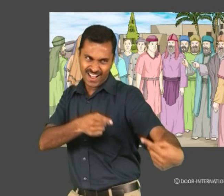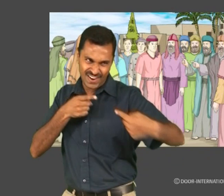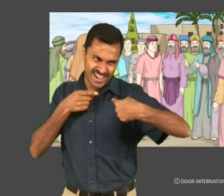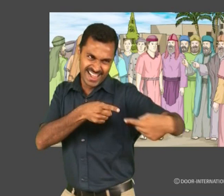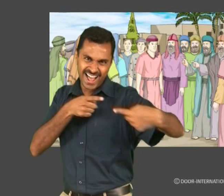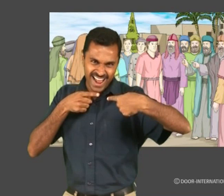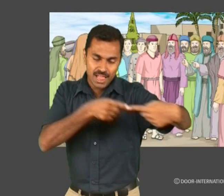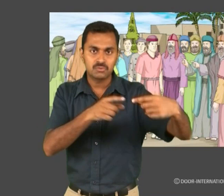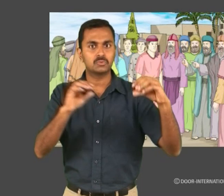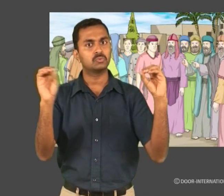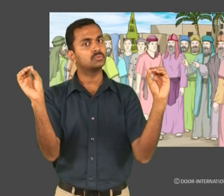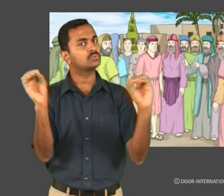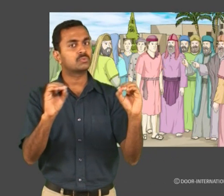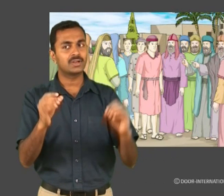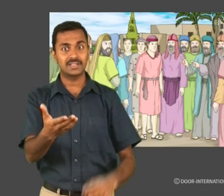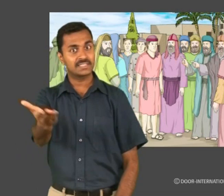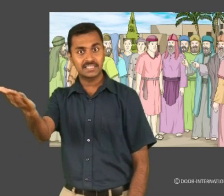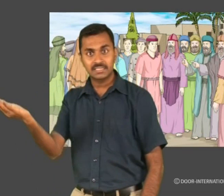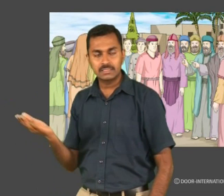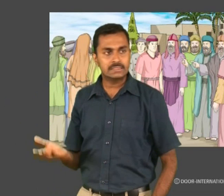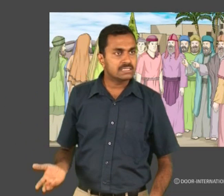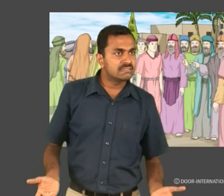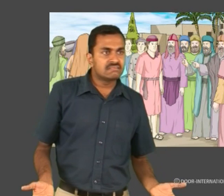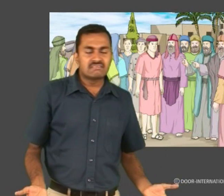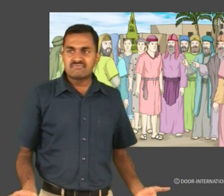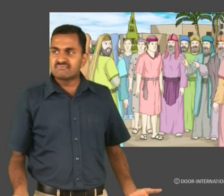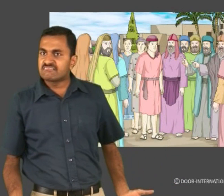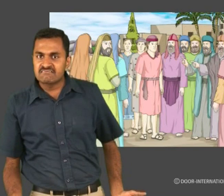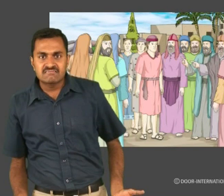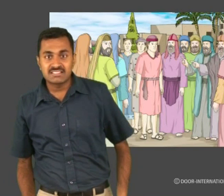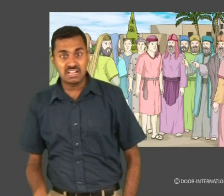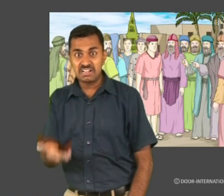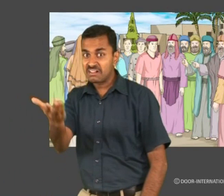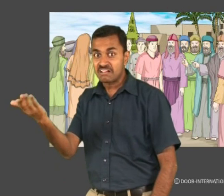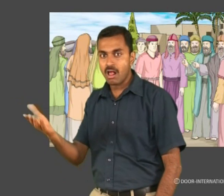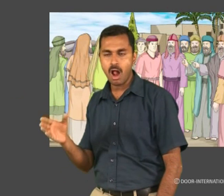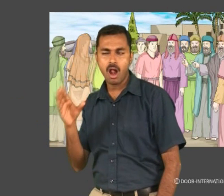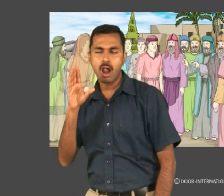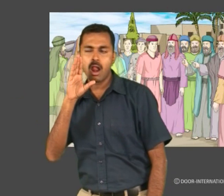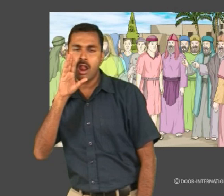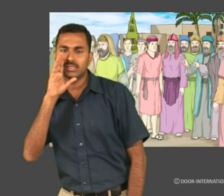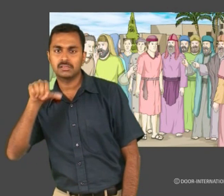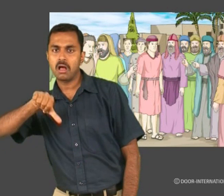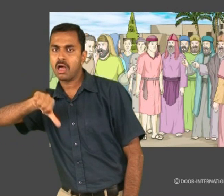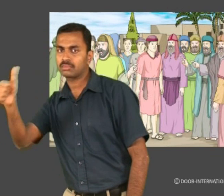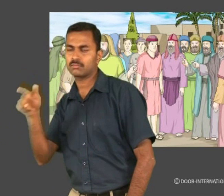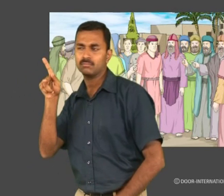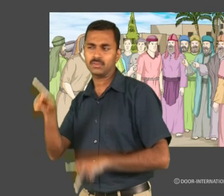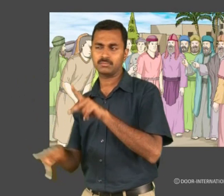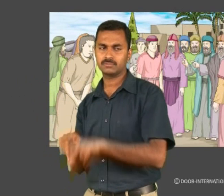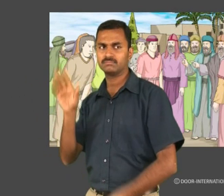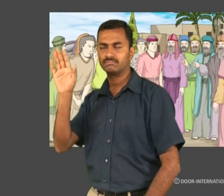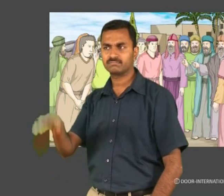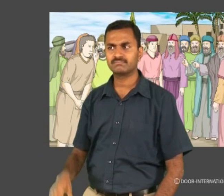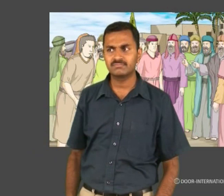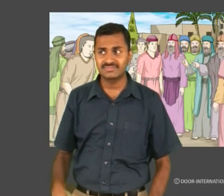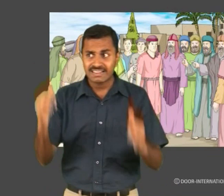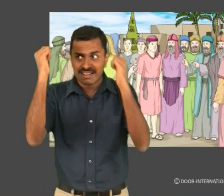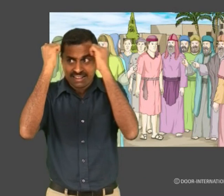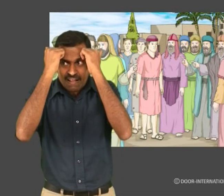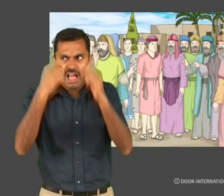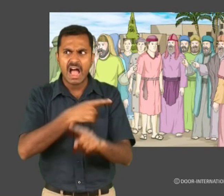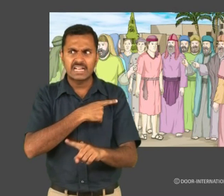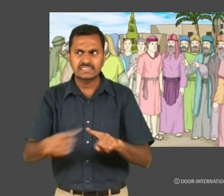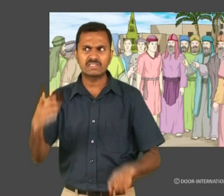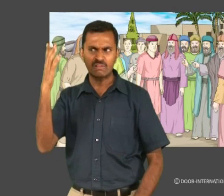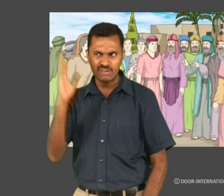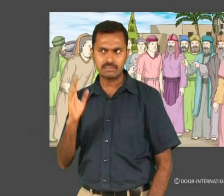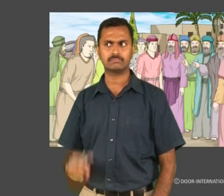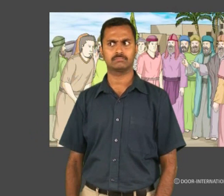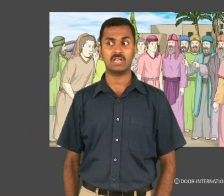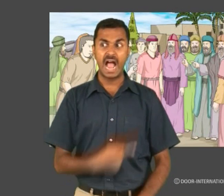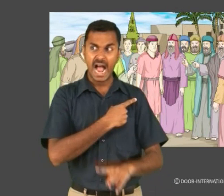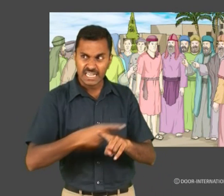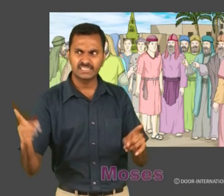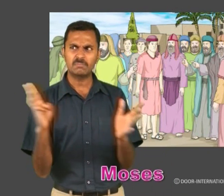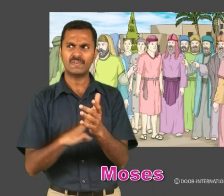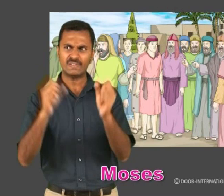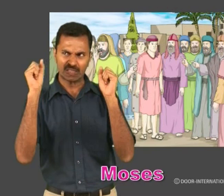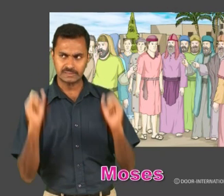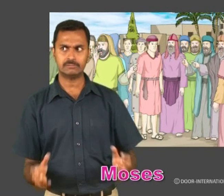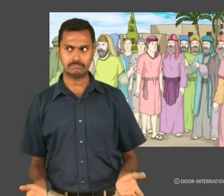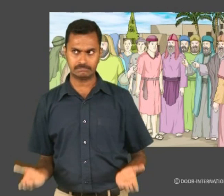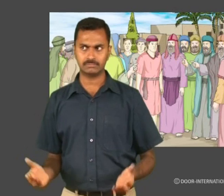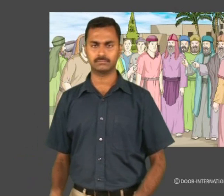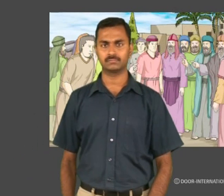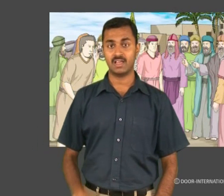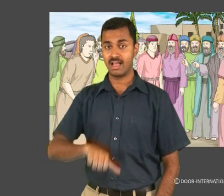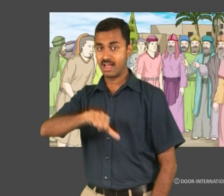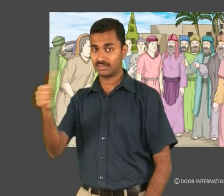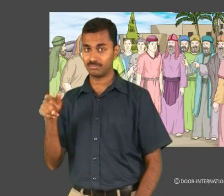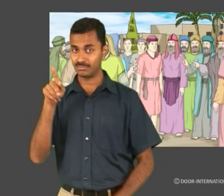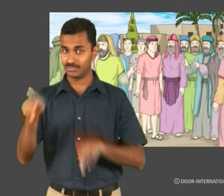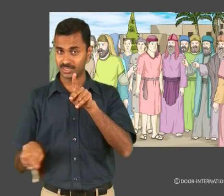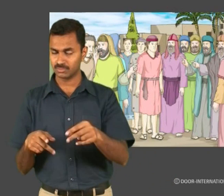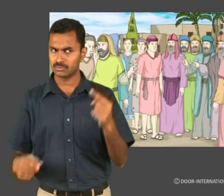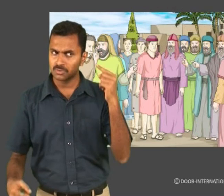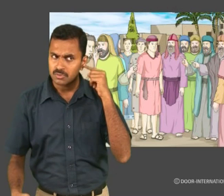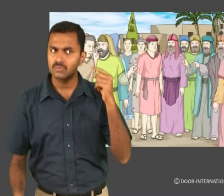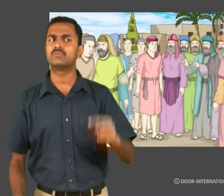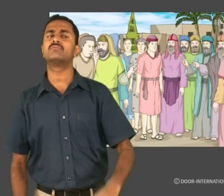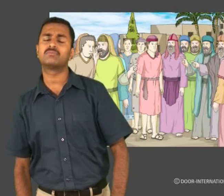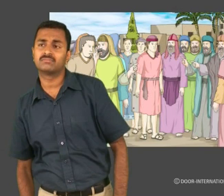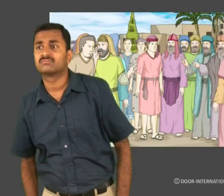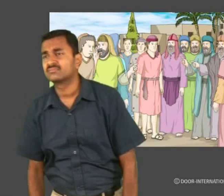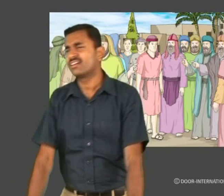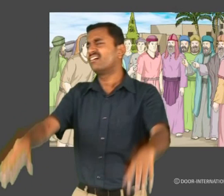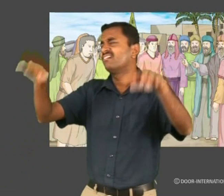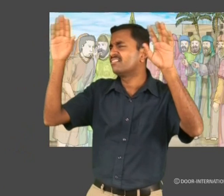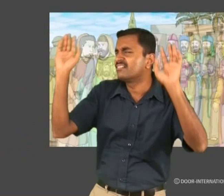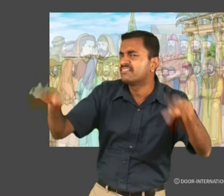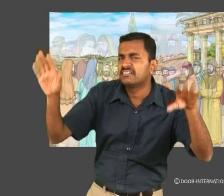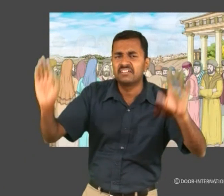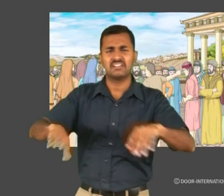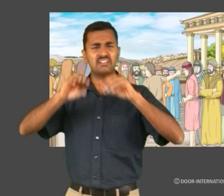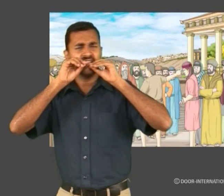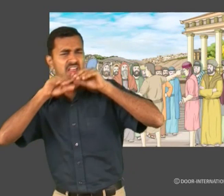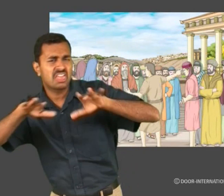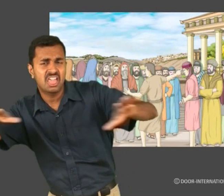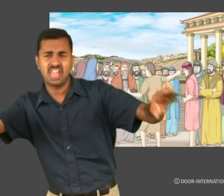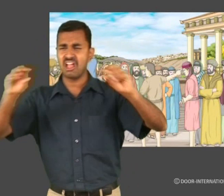Then they prompted some men to say, “We heard Stephen speak words of blasphemy against Moses and against God.”